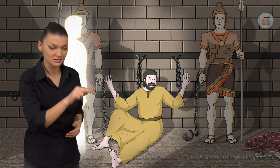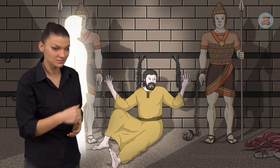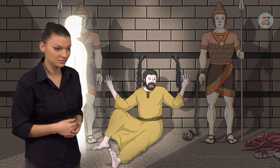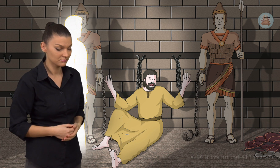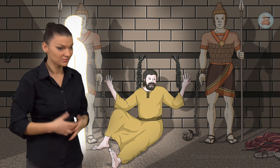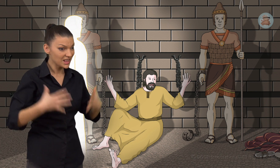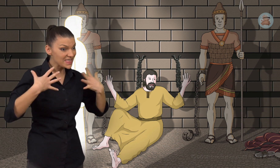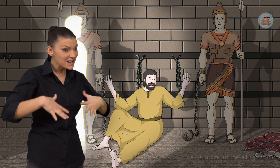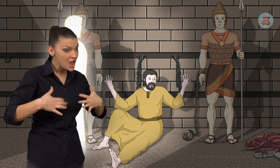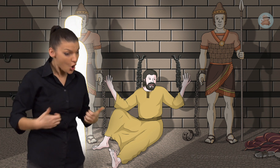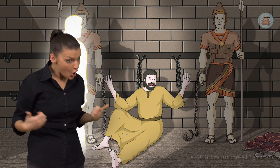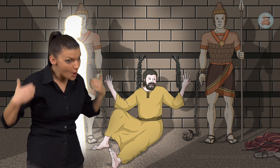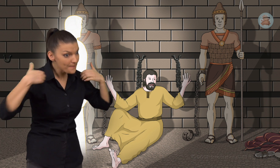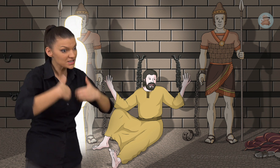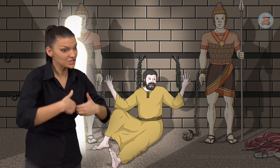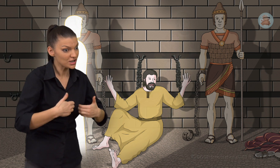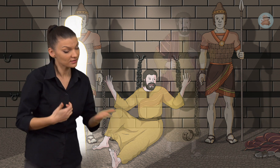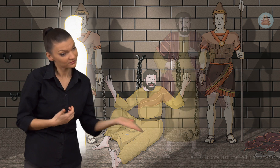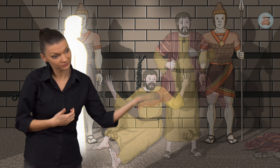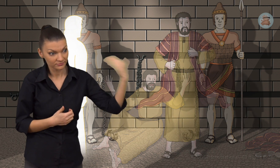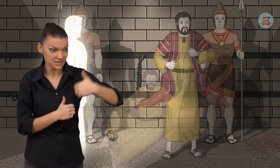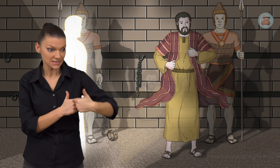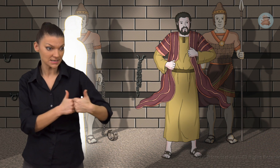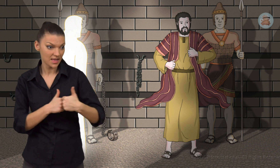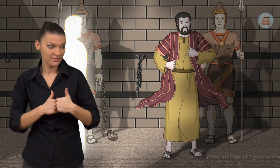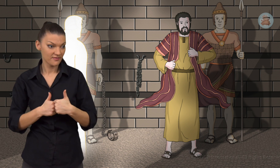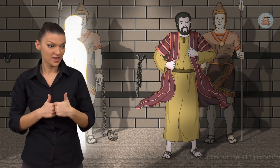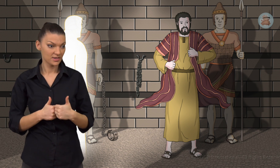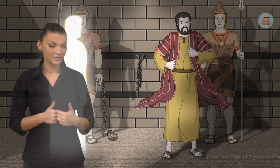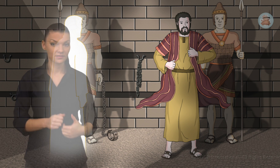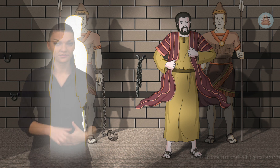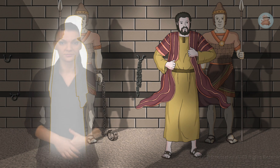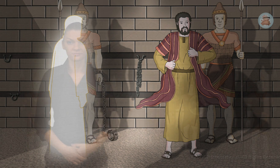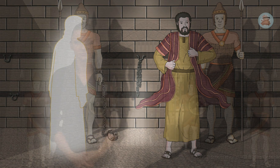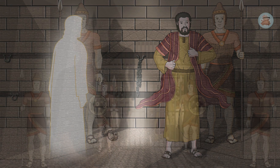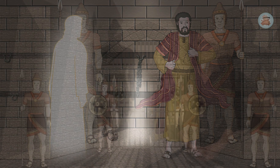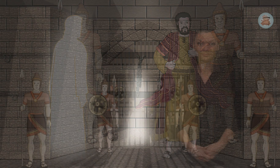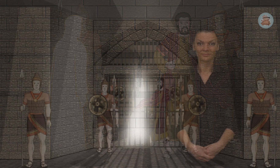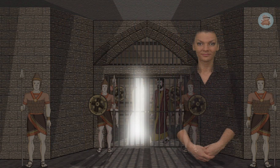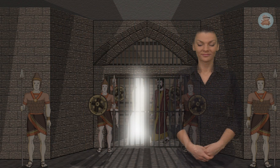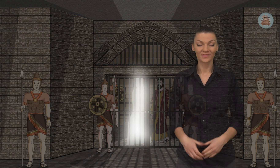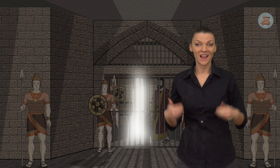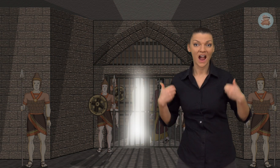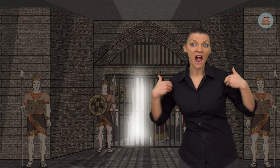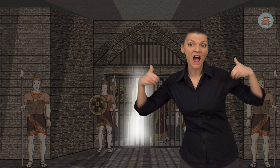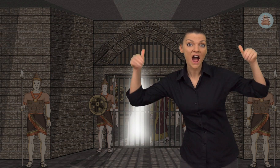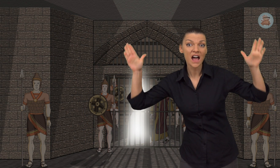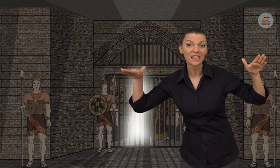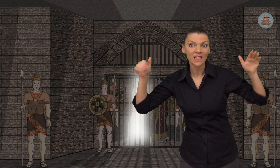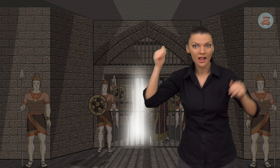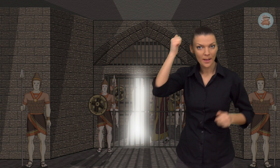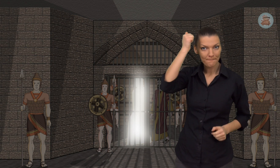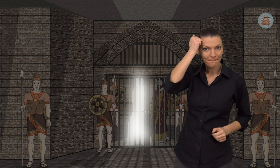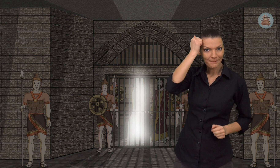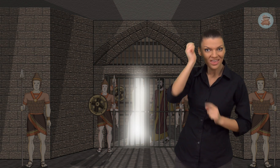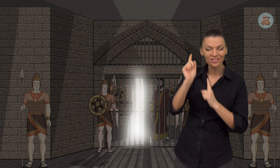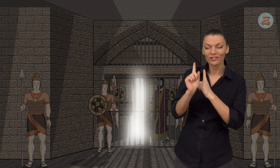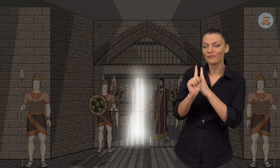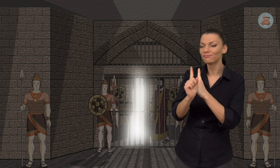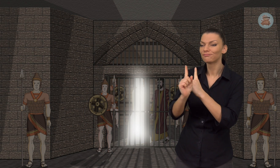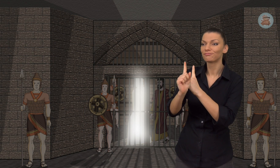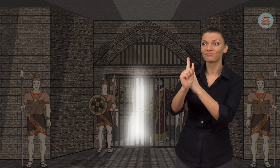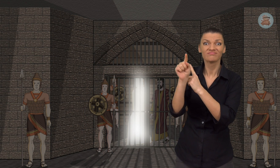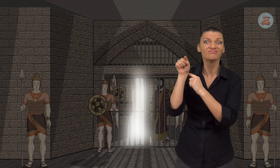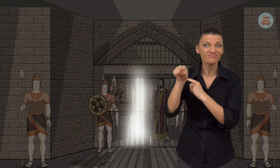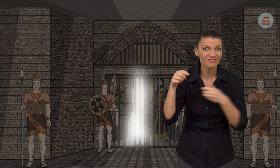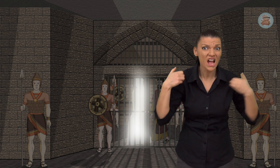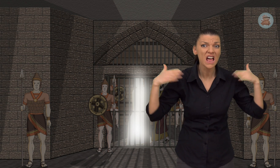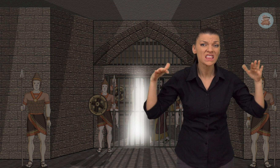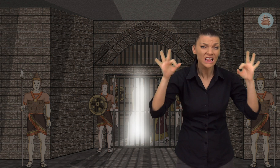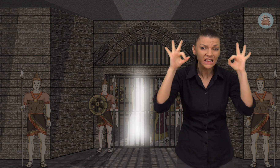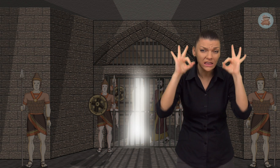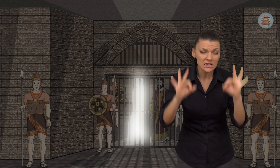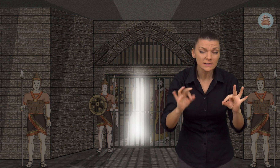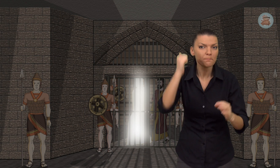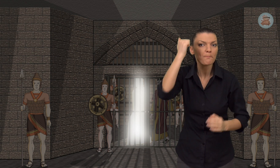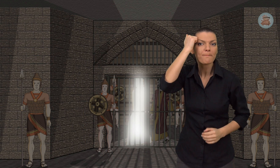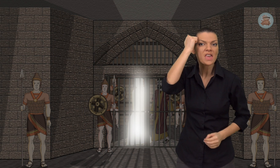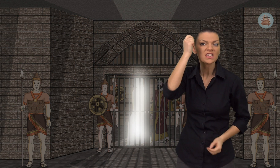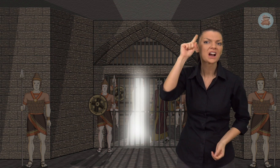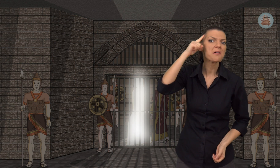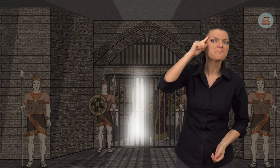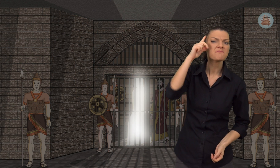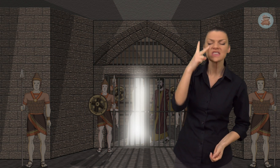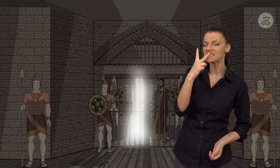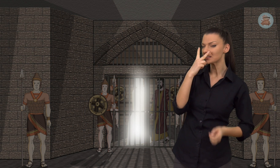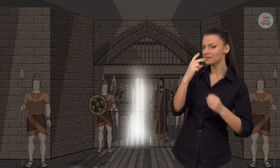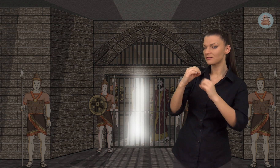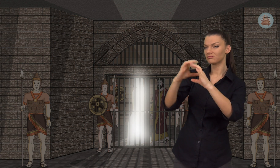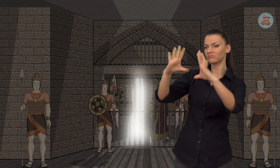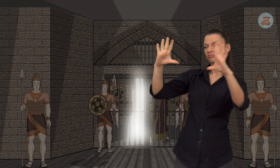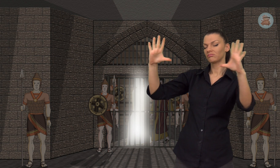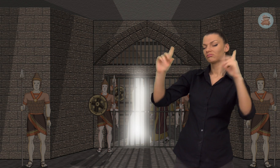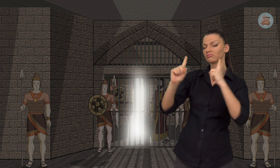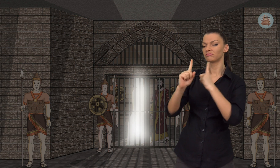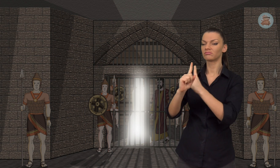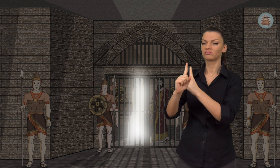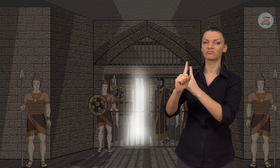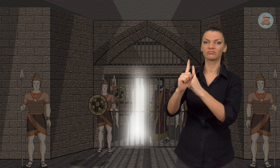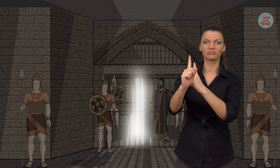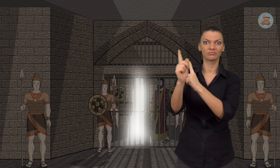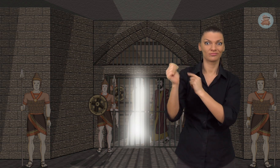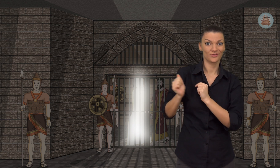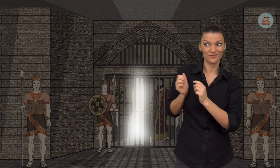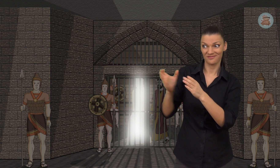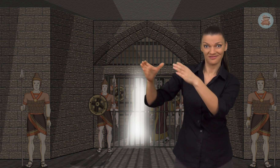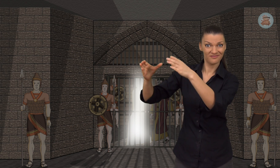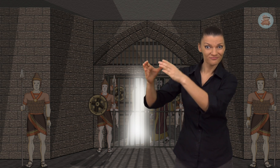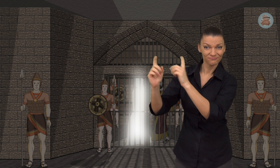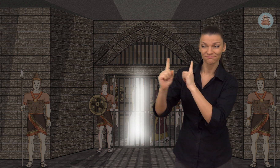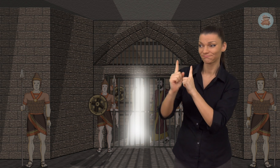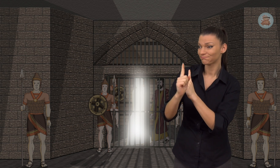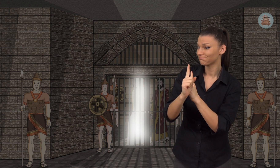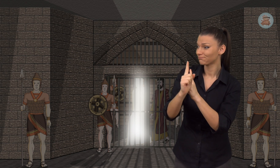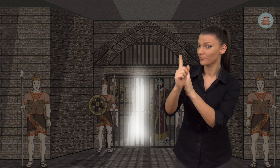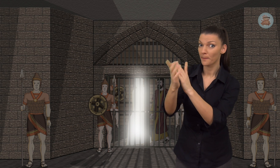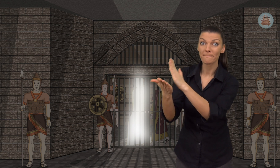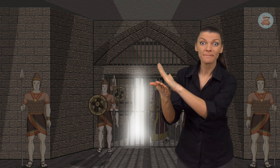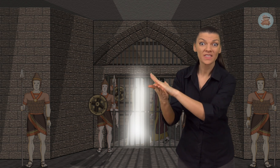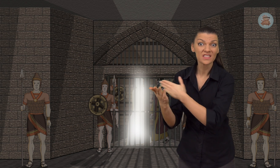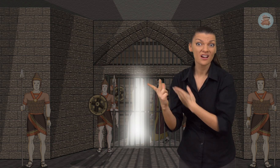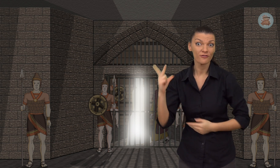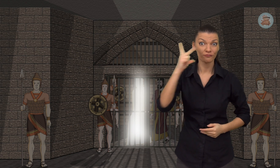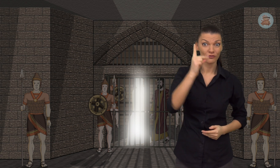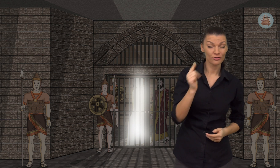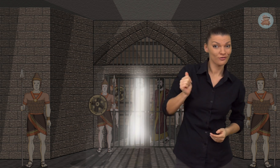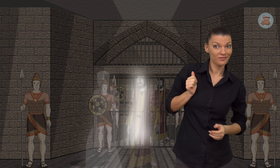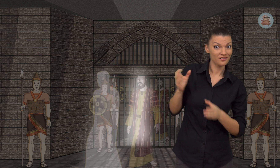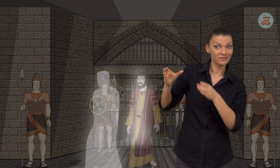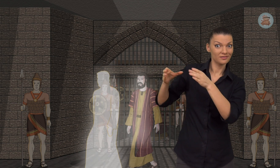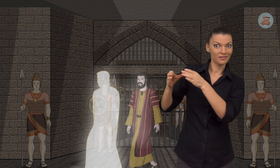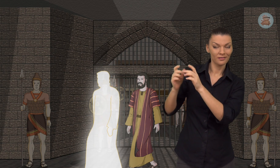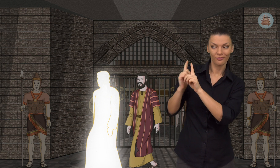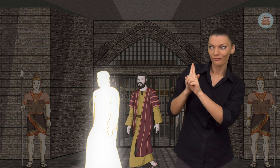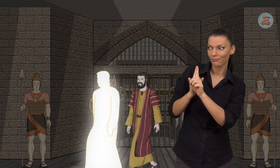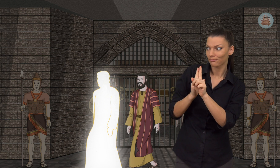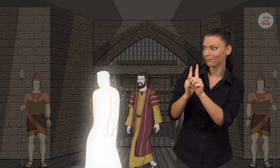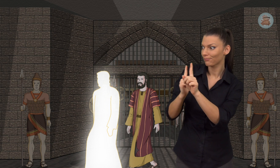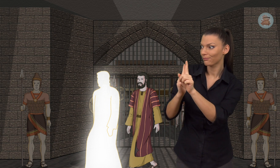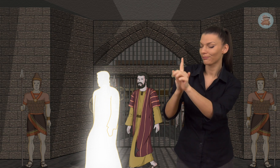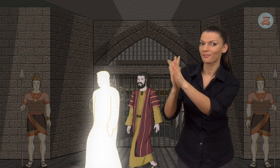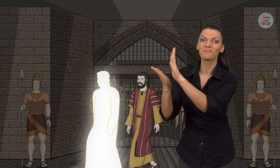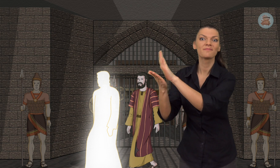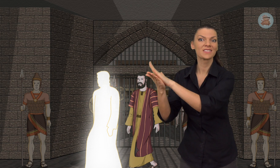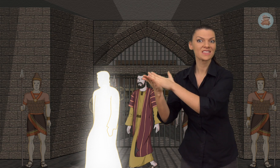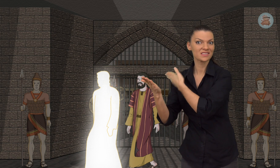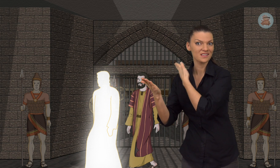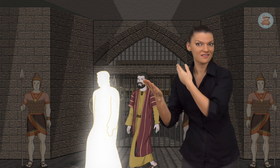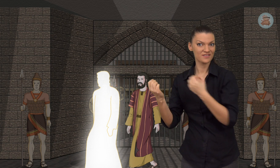So Peter followed him out, but he was unaware that what the angel was doing was real. He thought he was only seeing a vision.